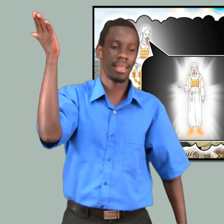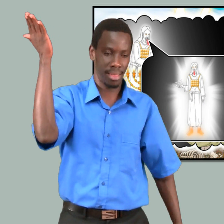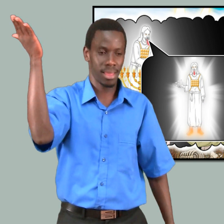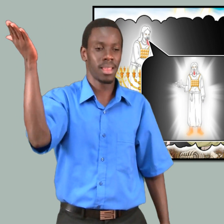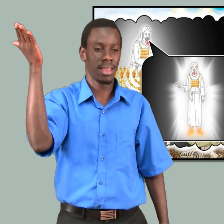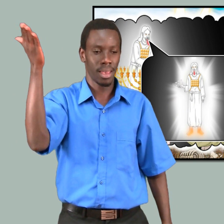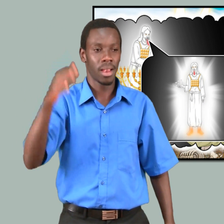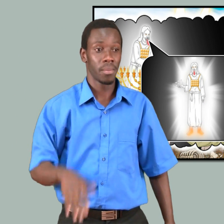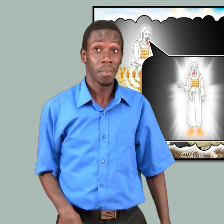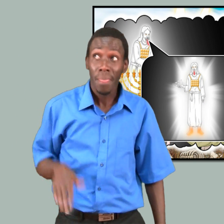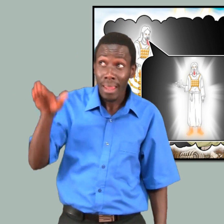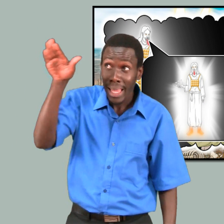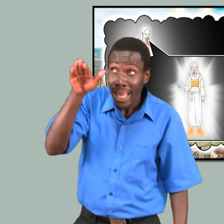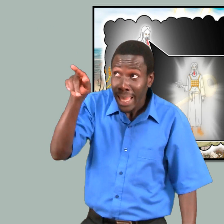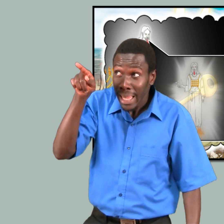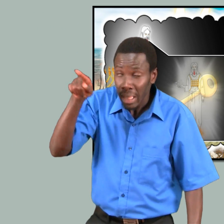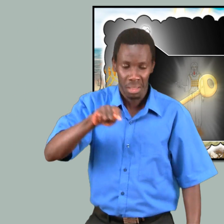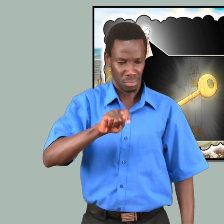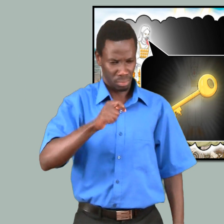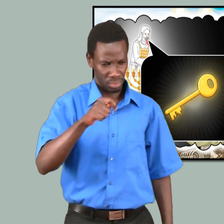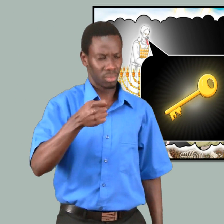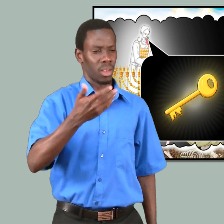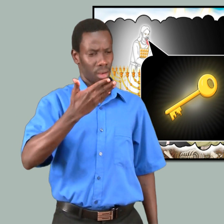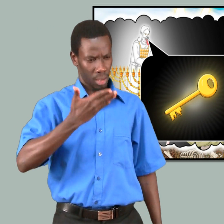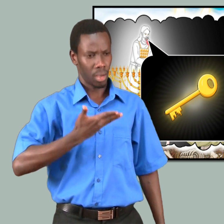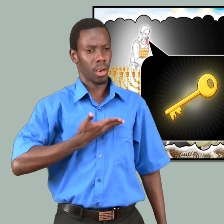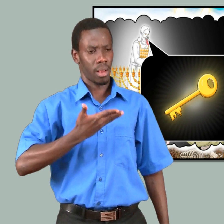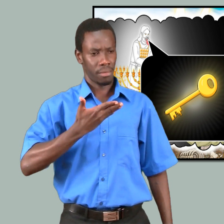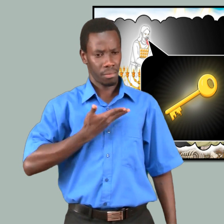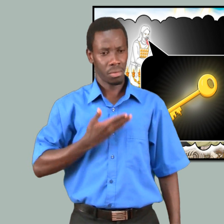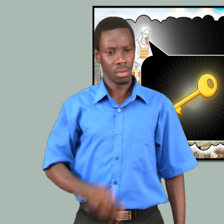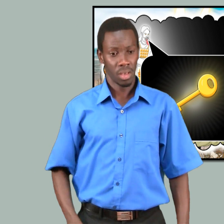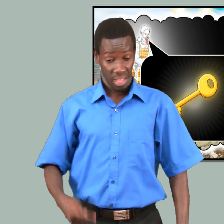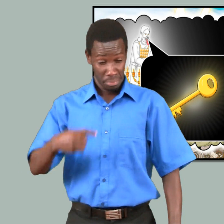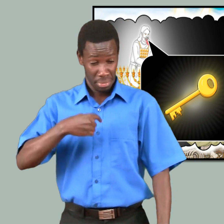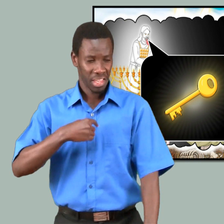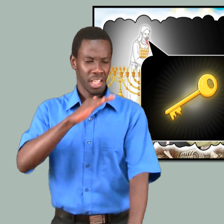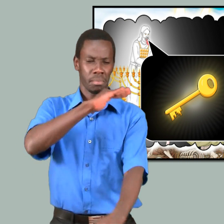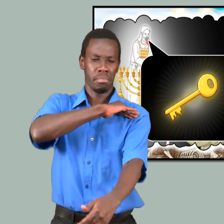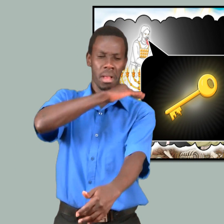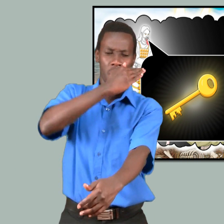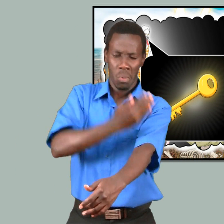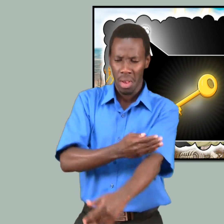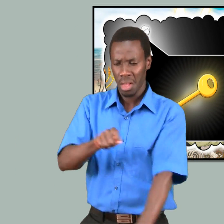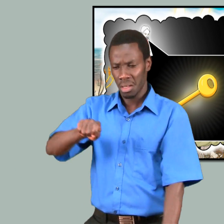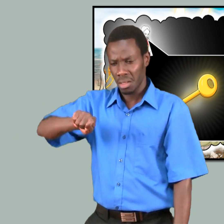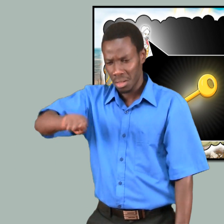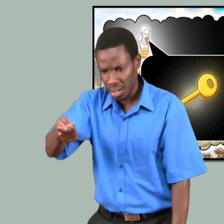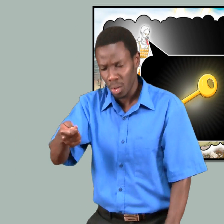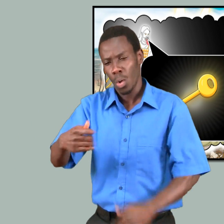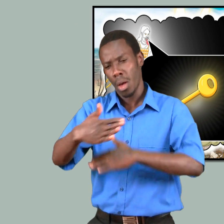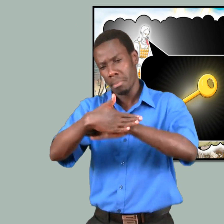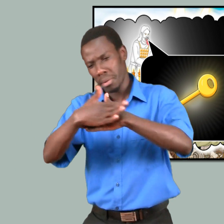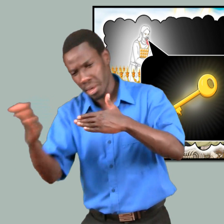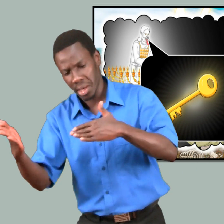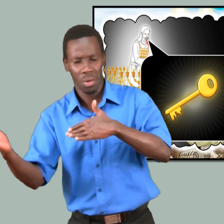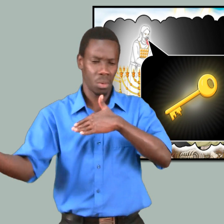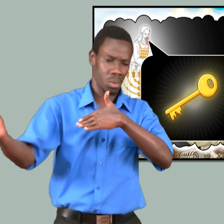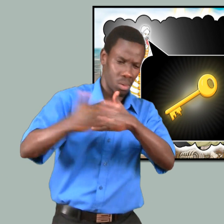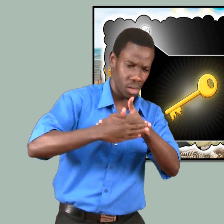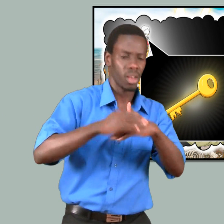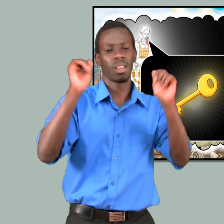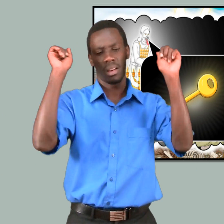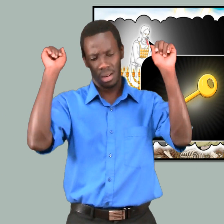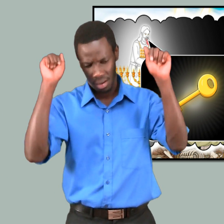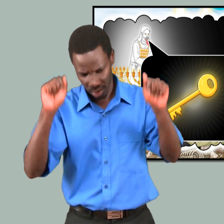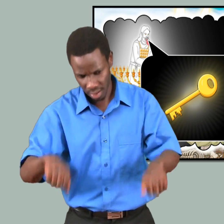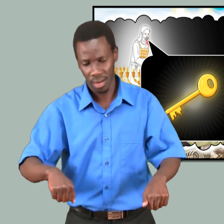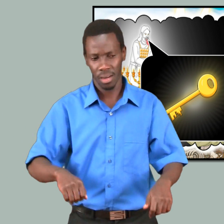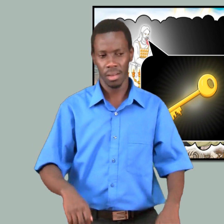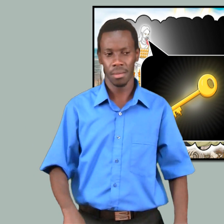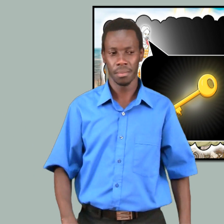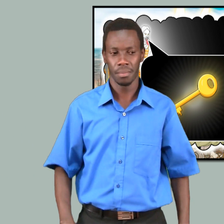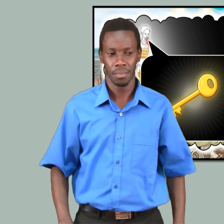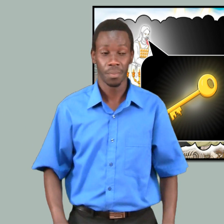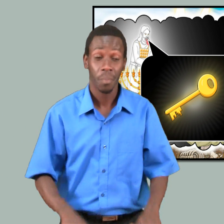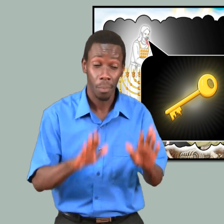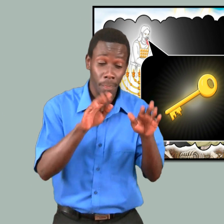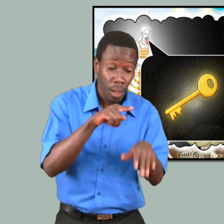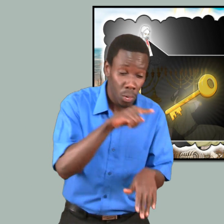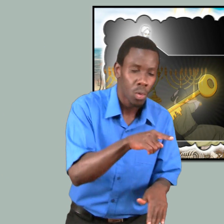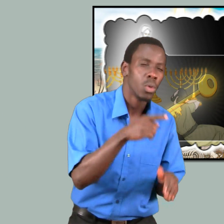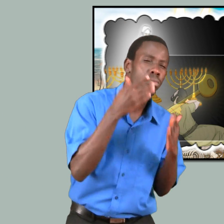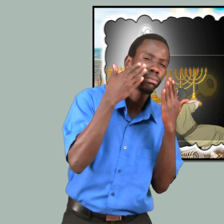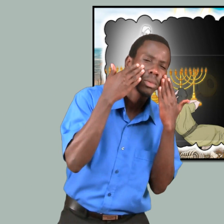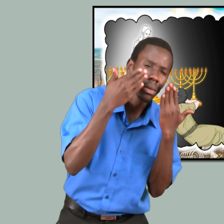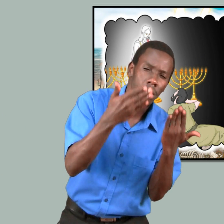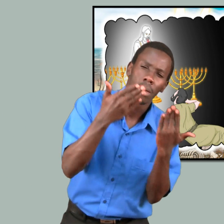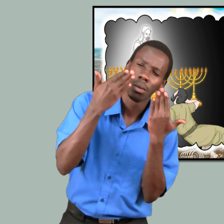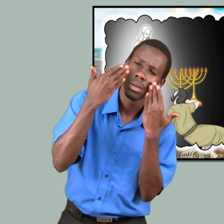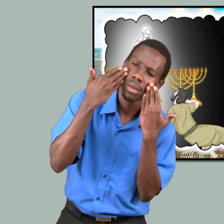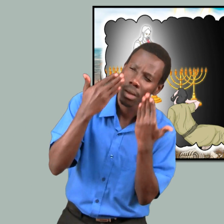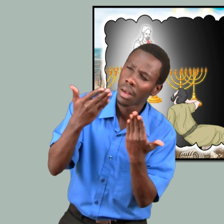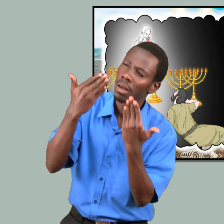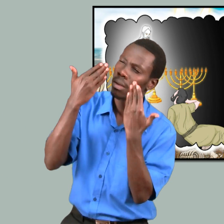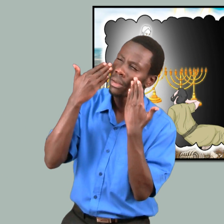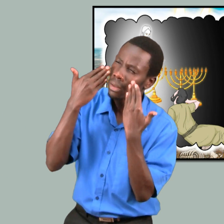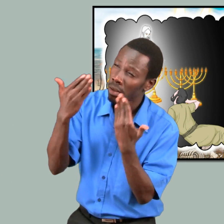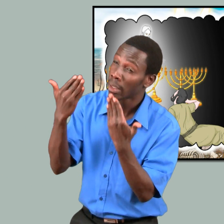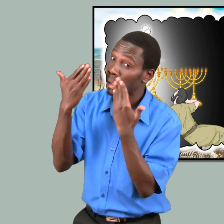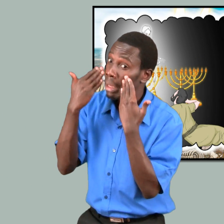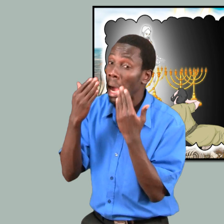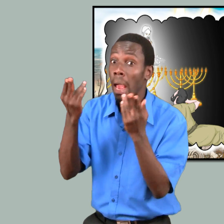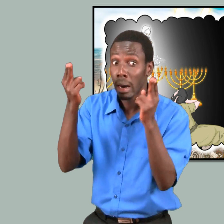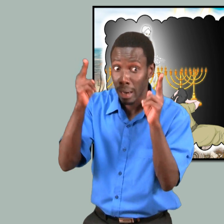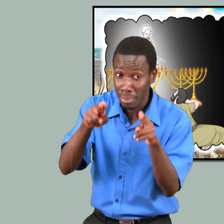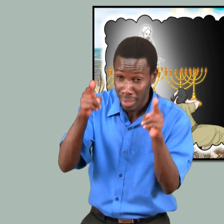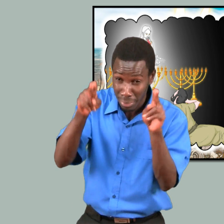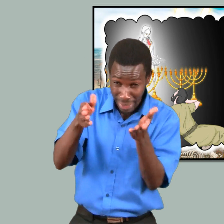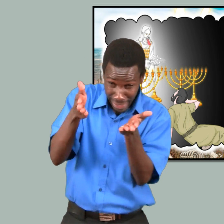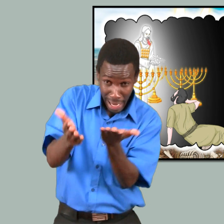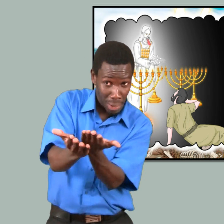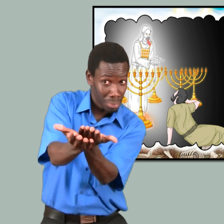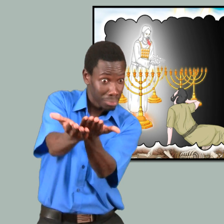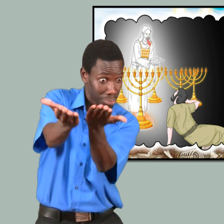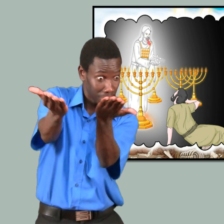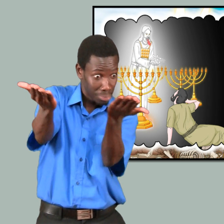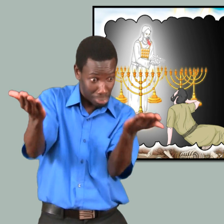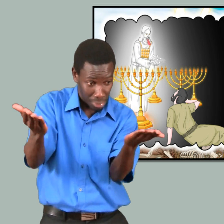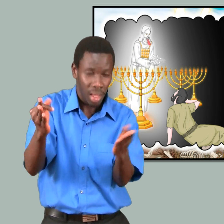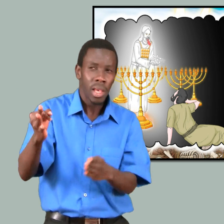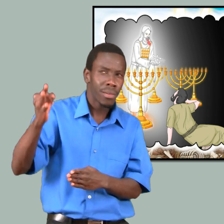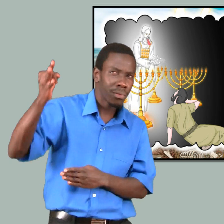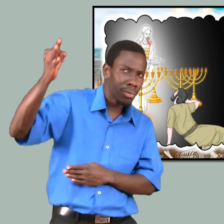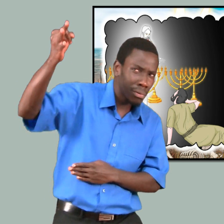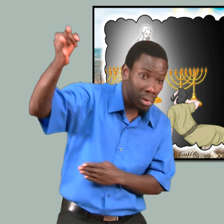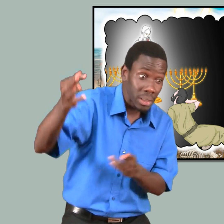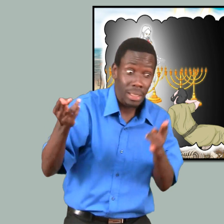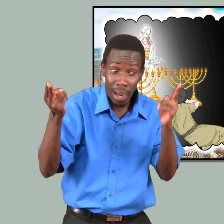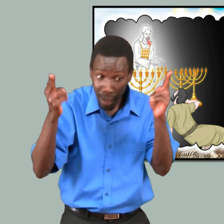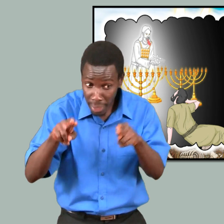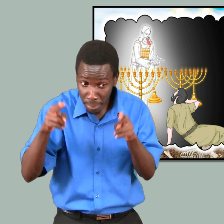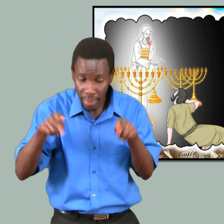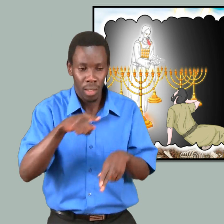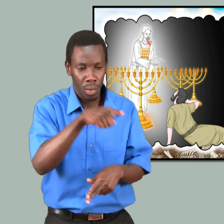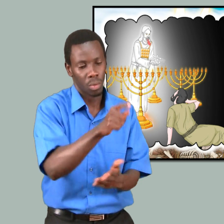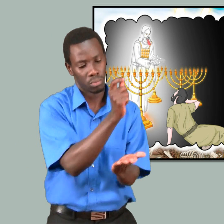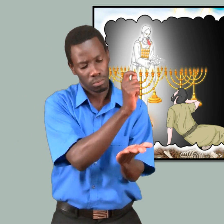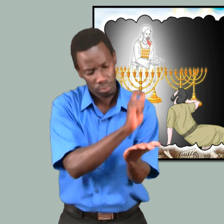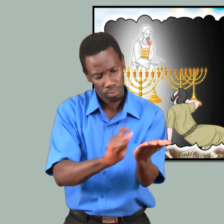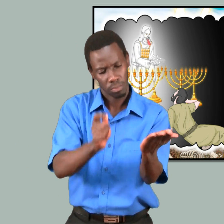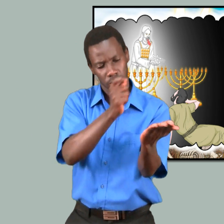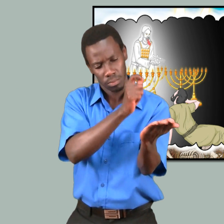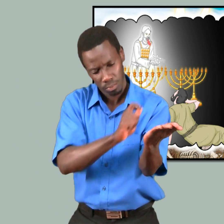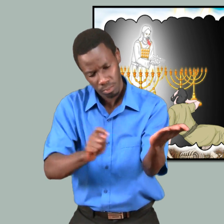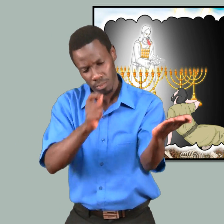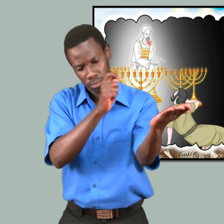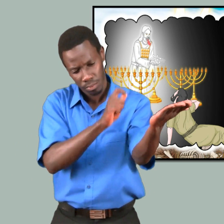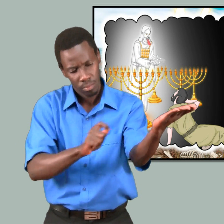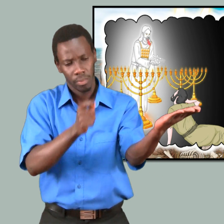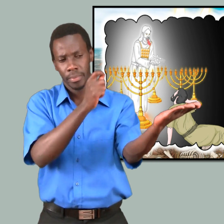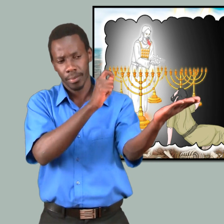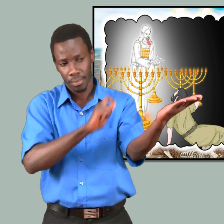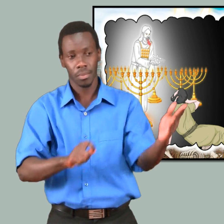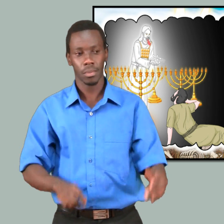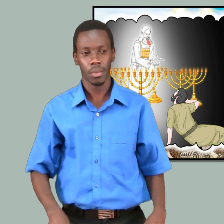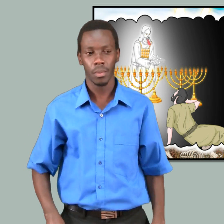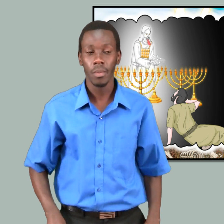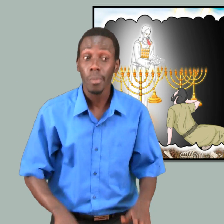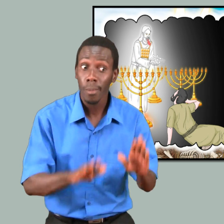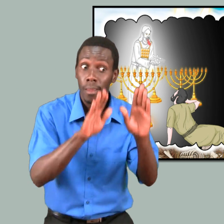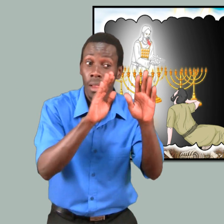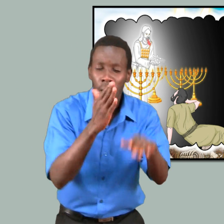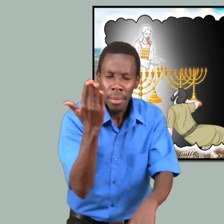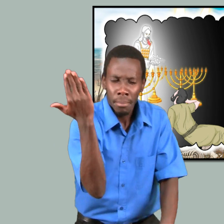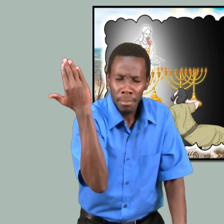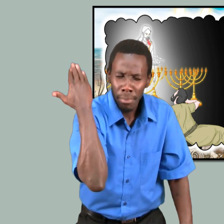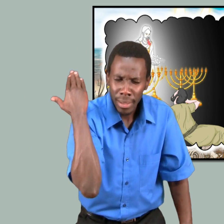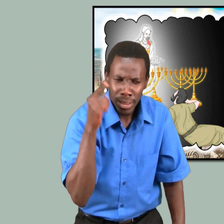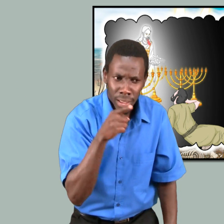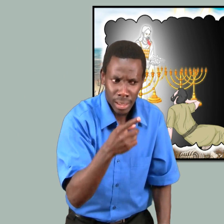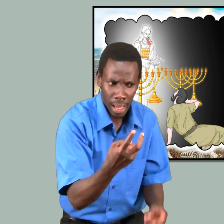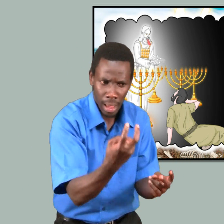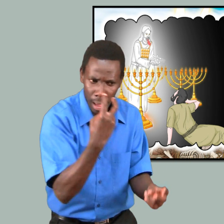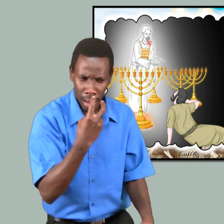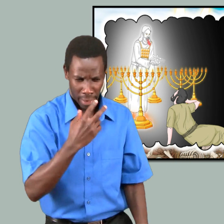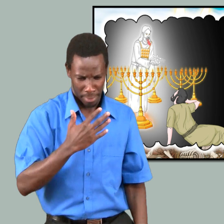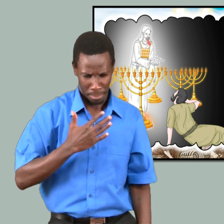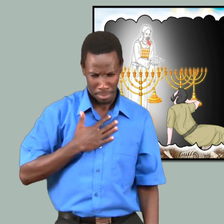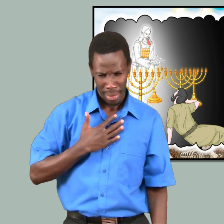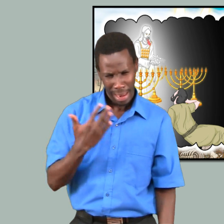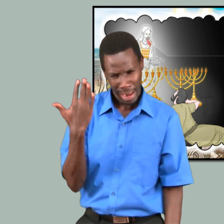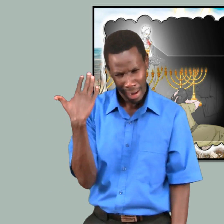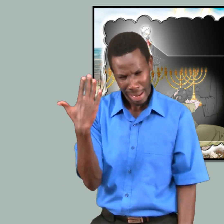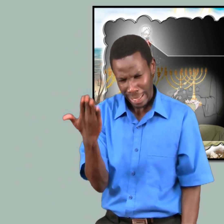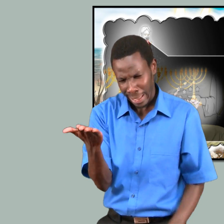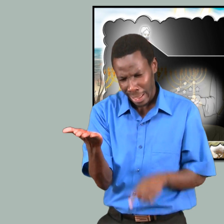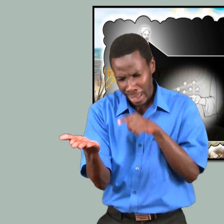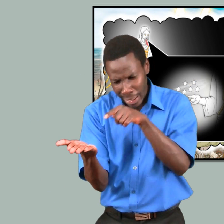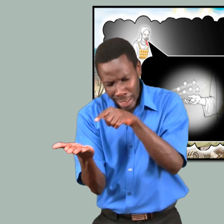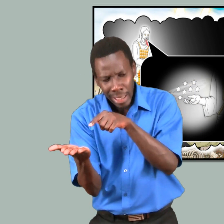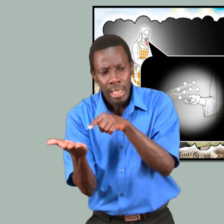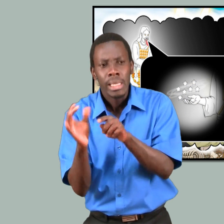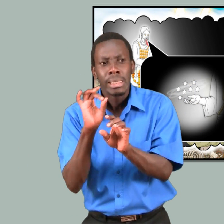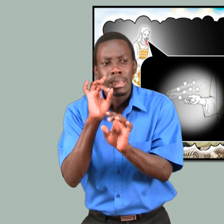And I hold the keys of Death and of Hades. Therefore write down the things you have seen, and the things that are, and the things that will happen after this.